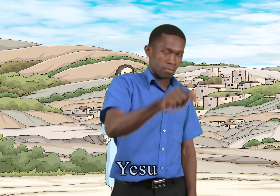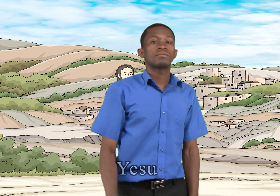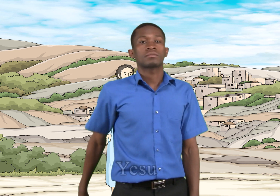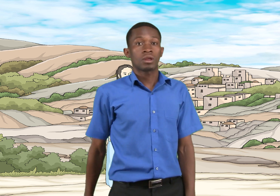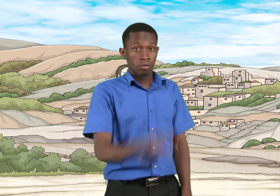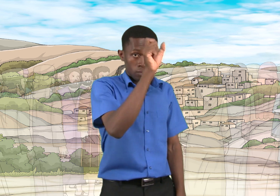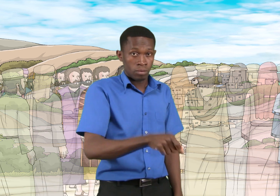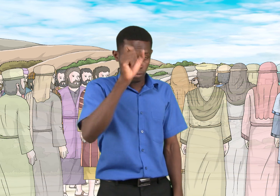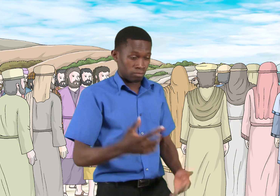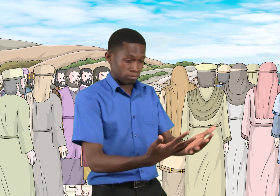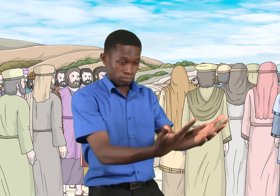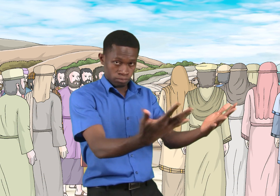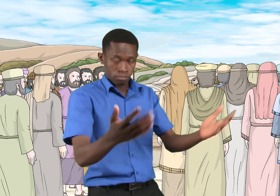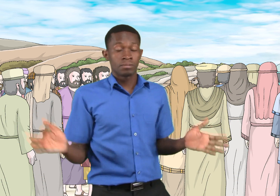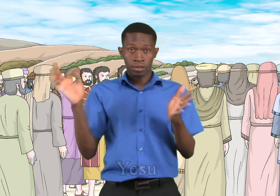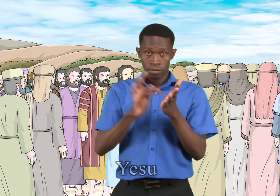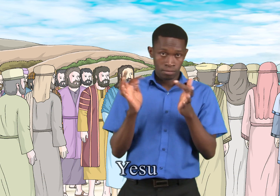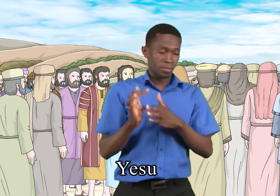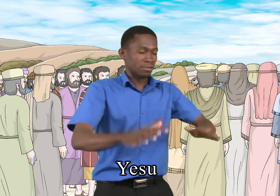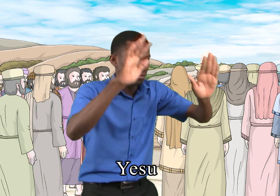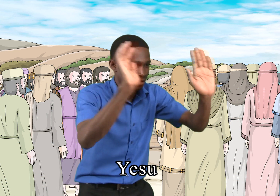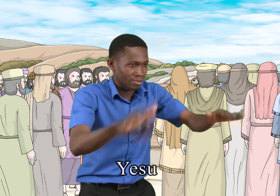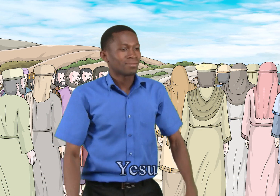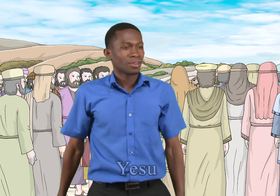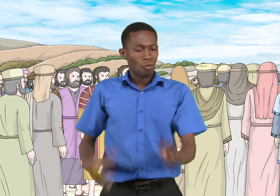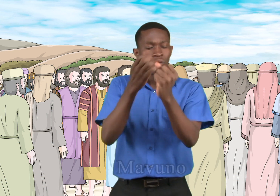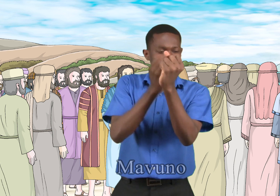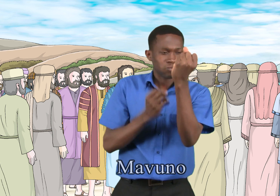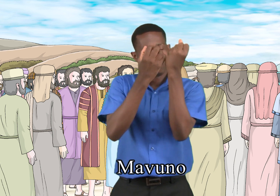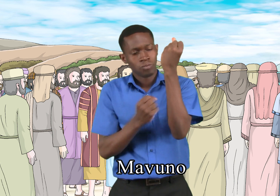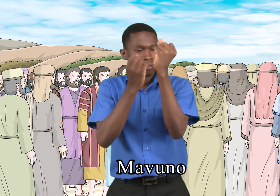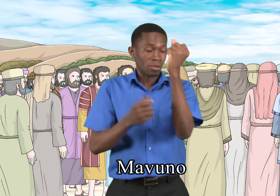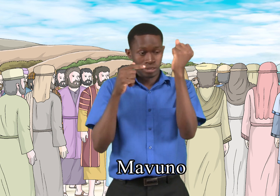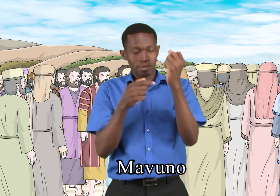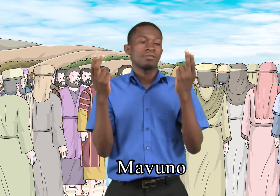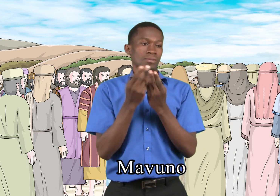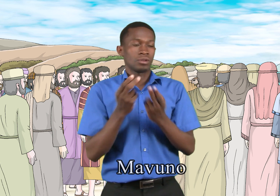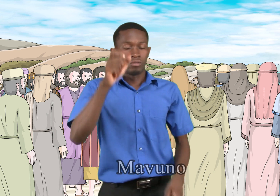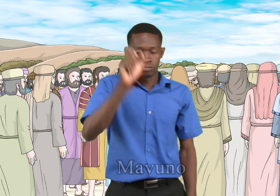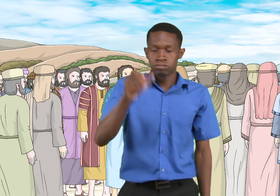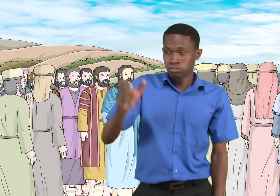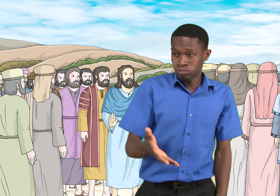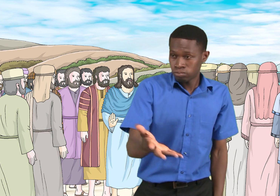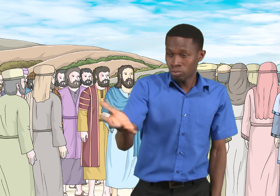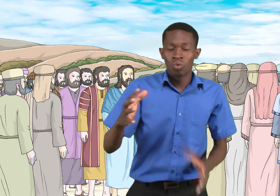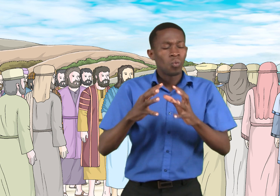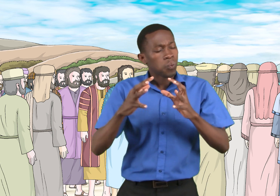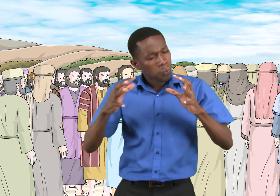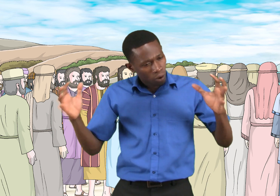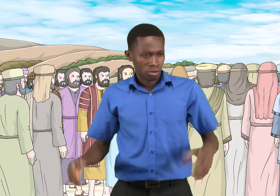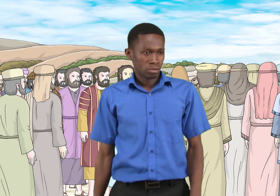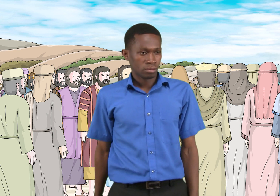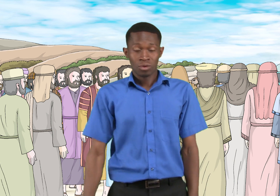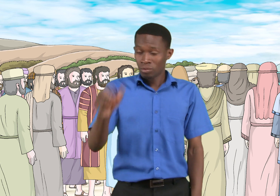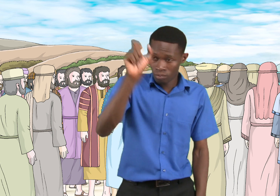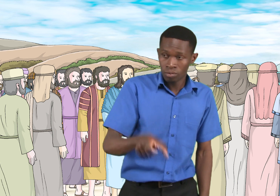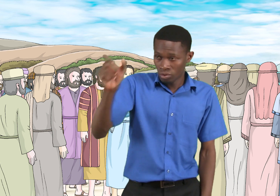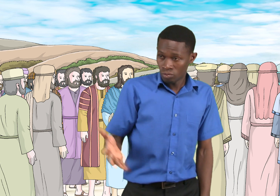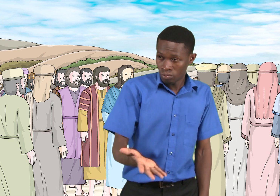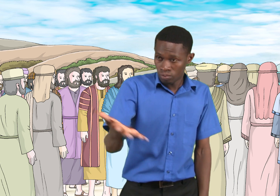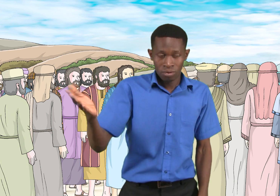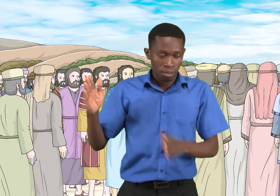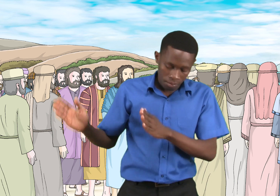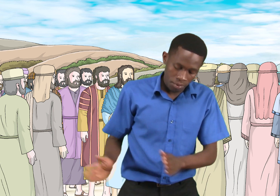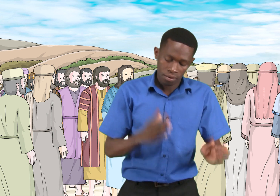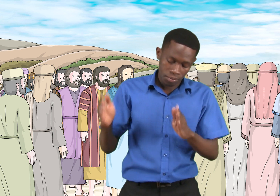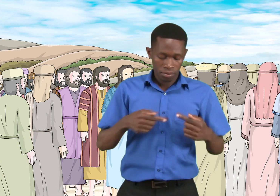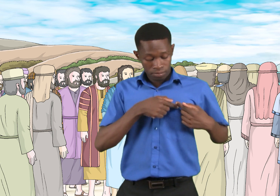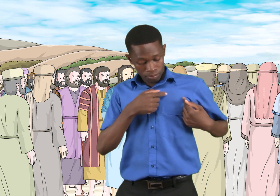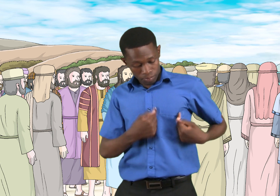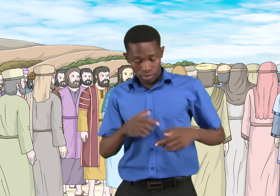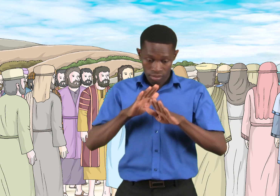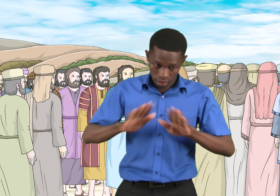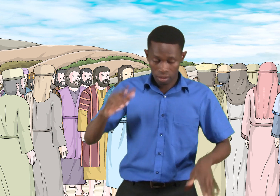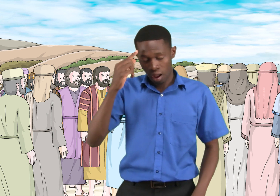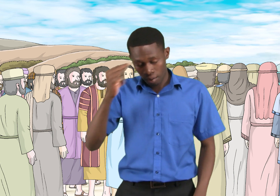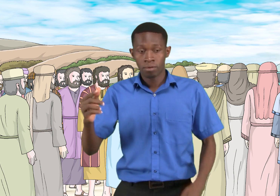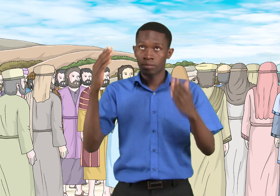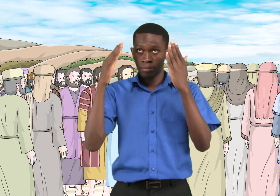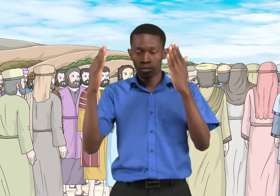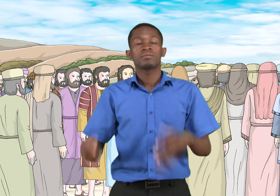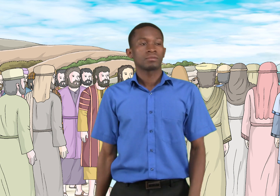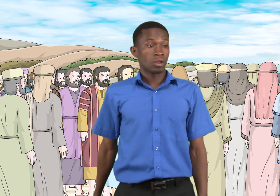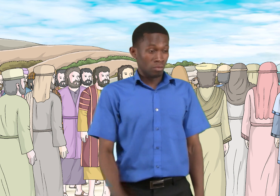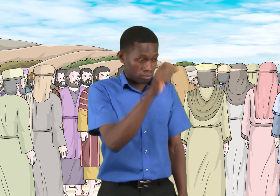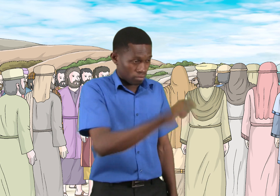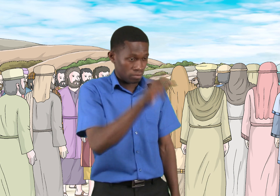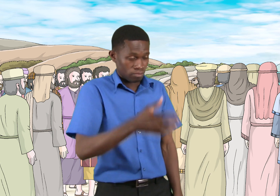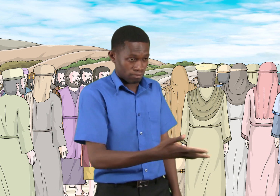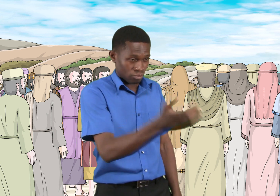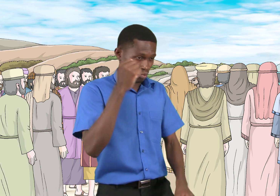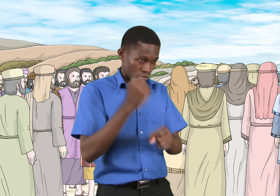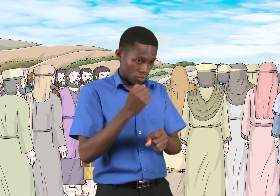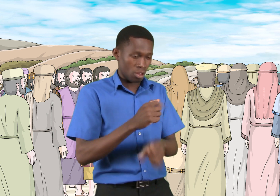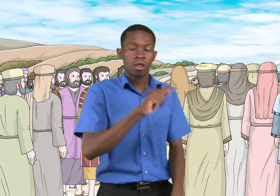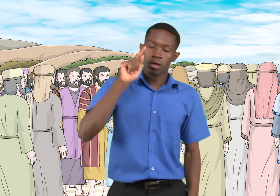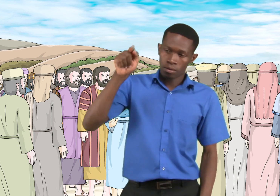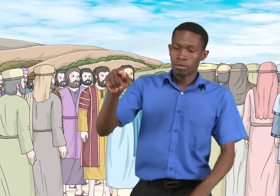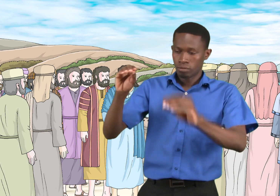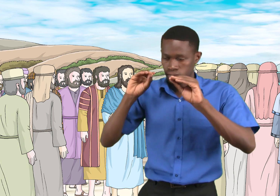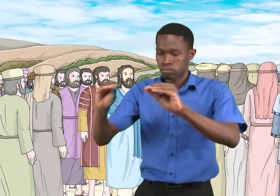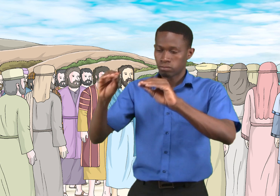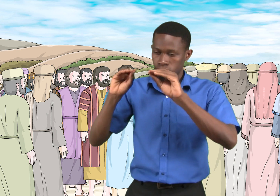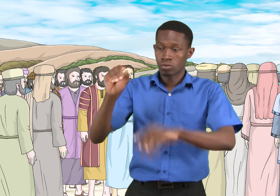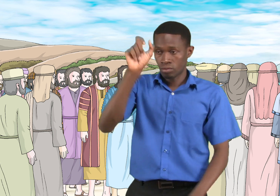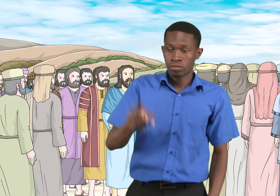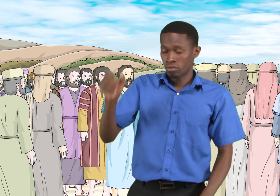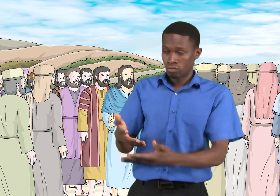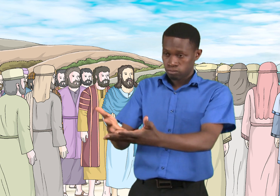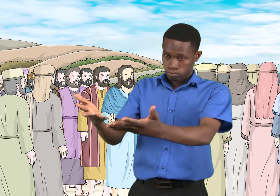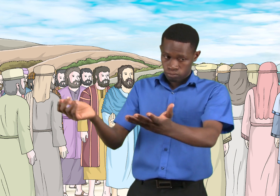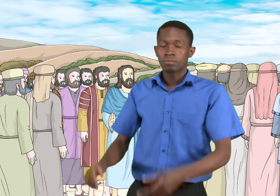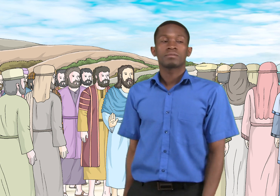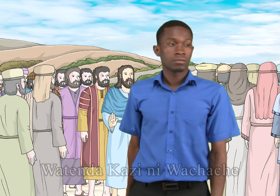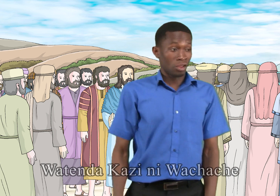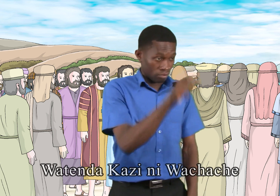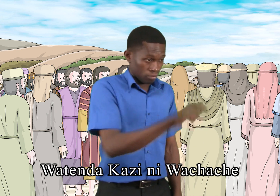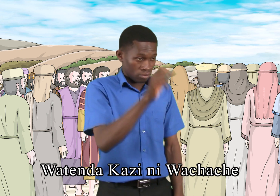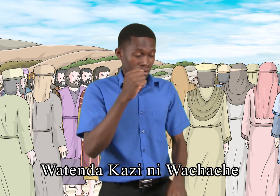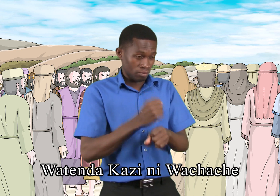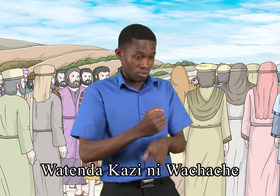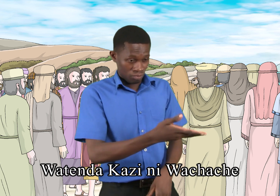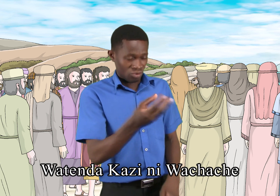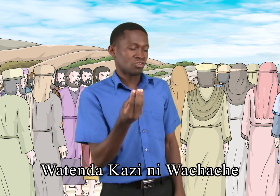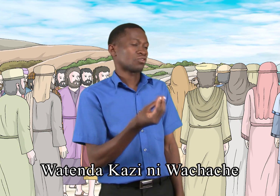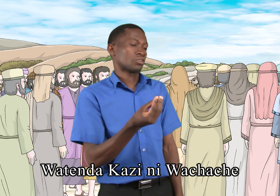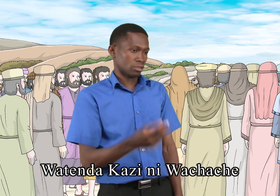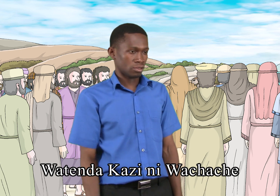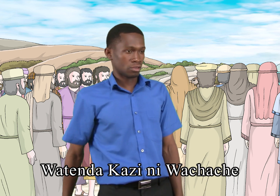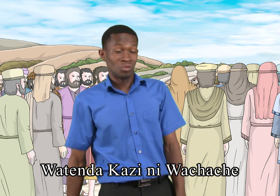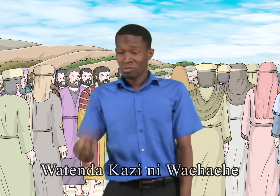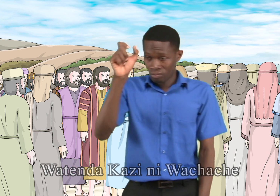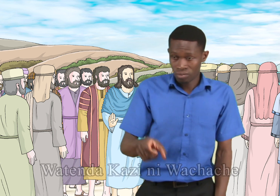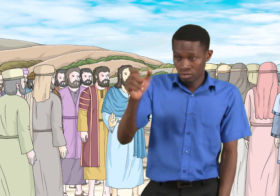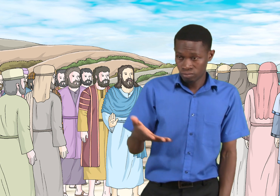And He told them, “The harvest is plentiful, but the workers are few.